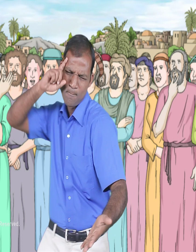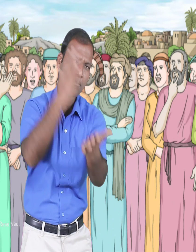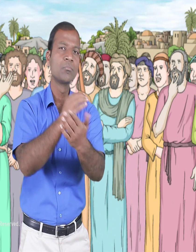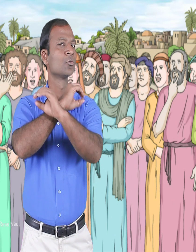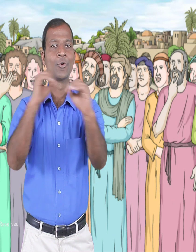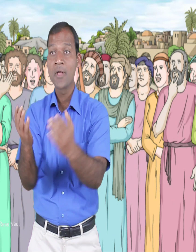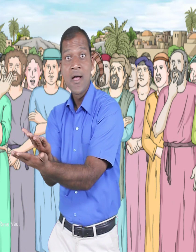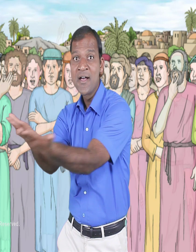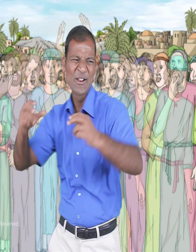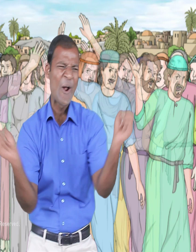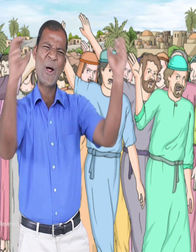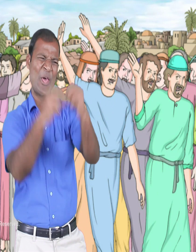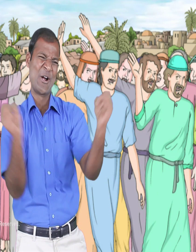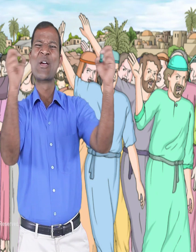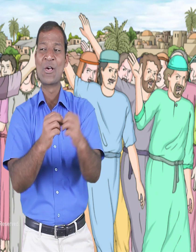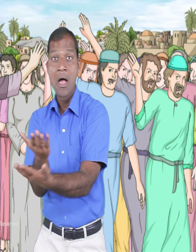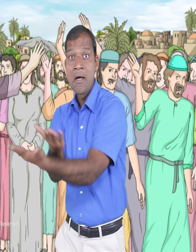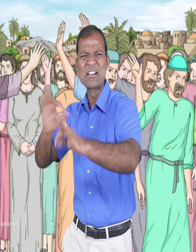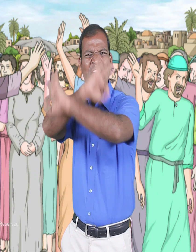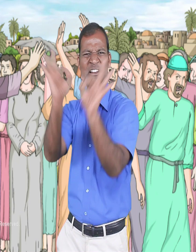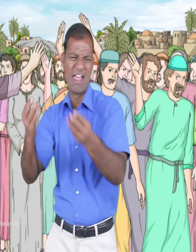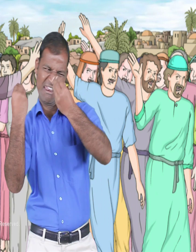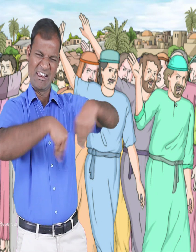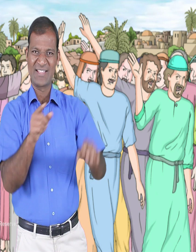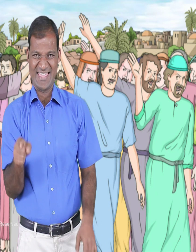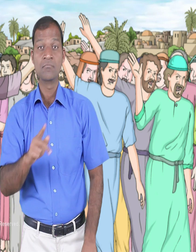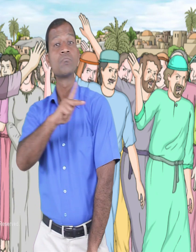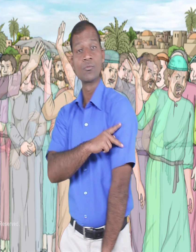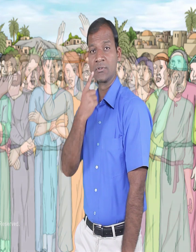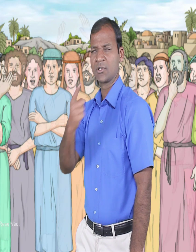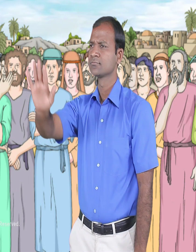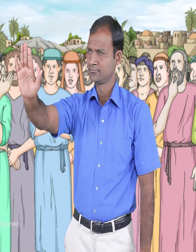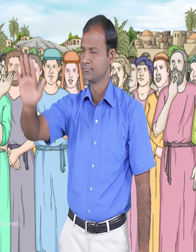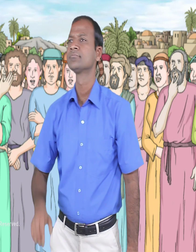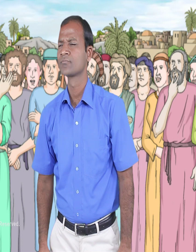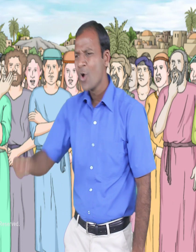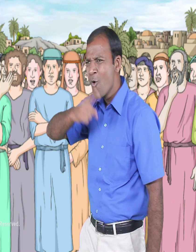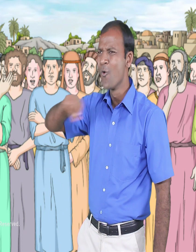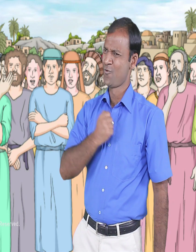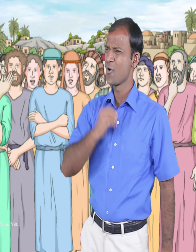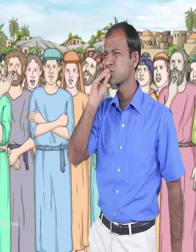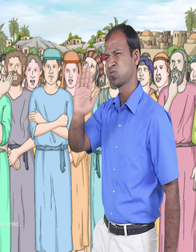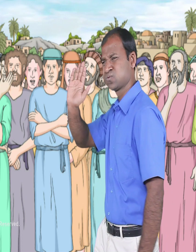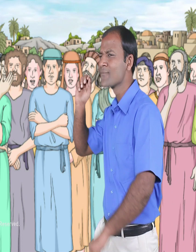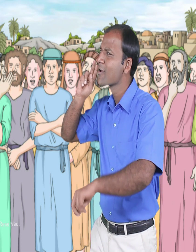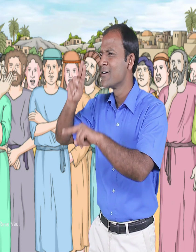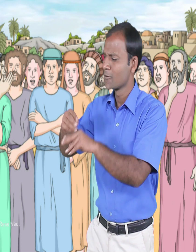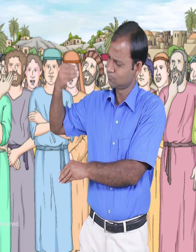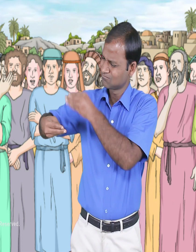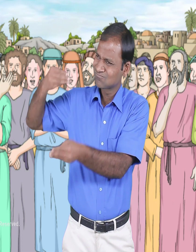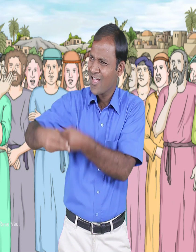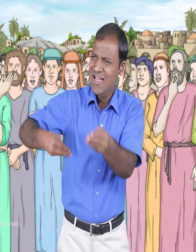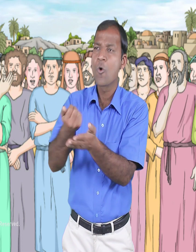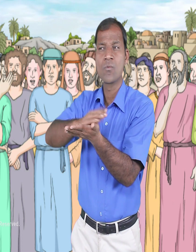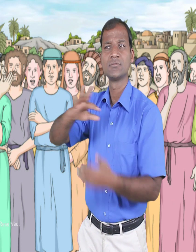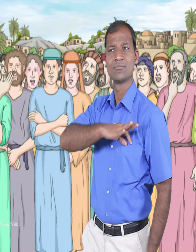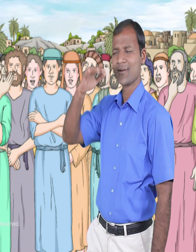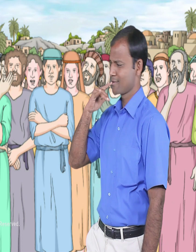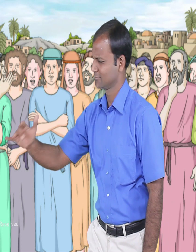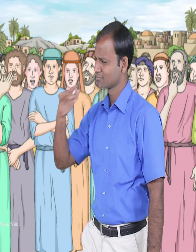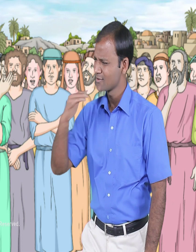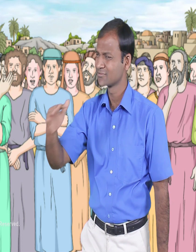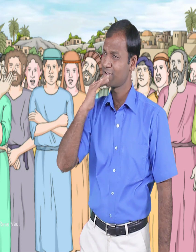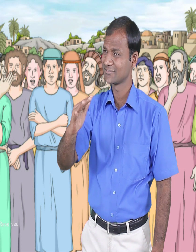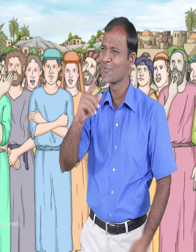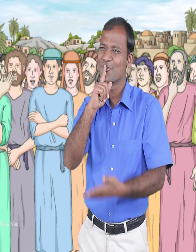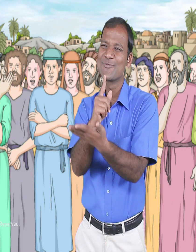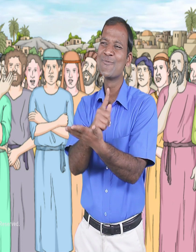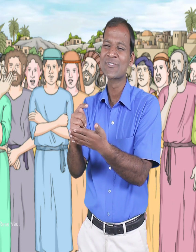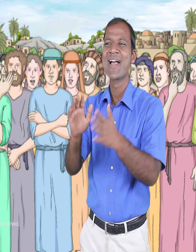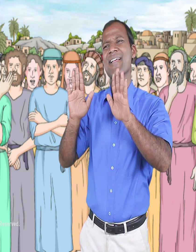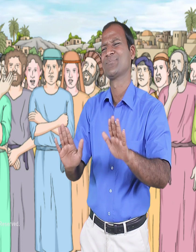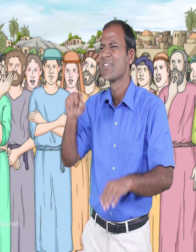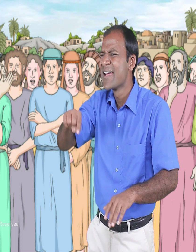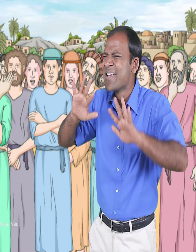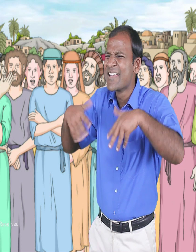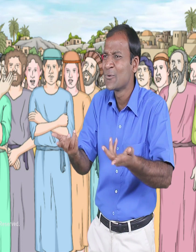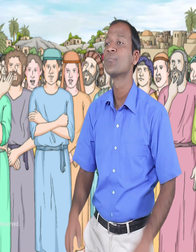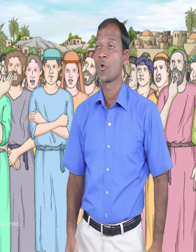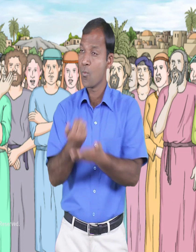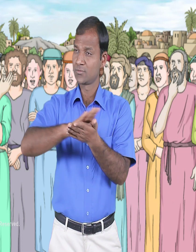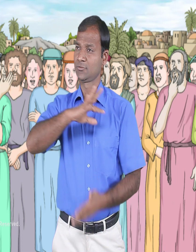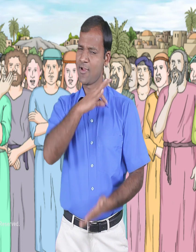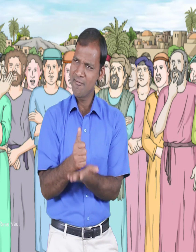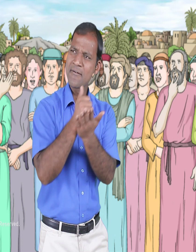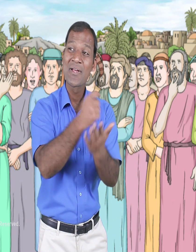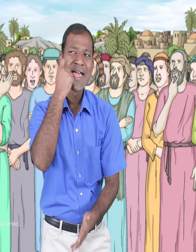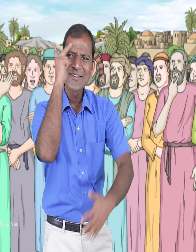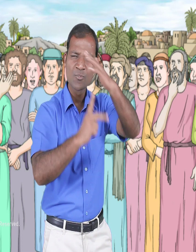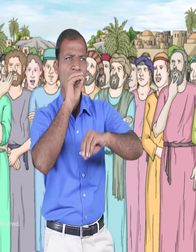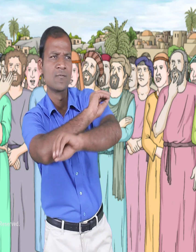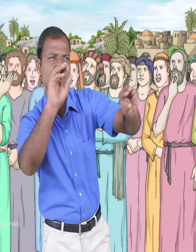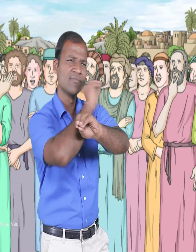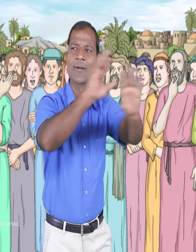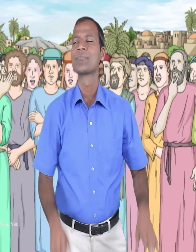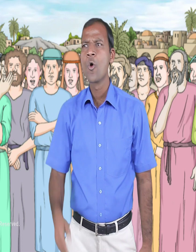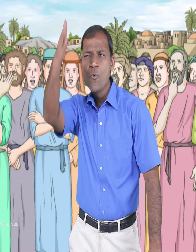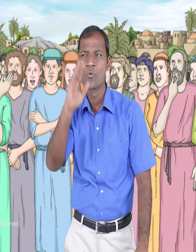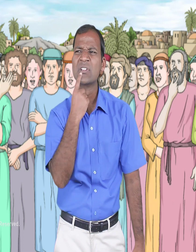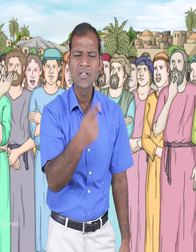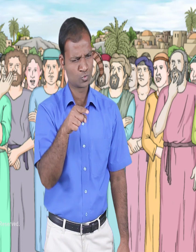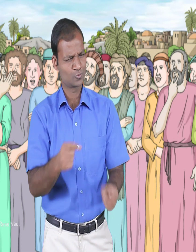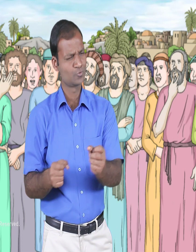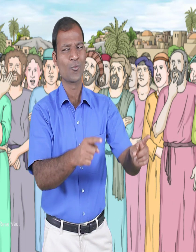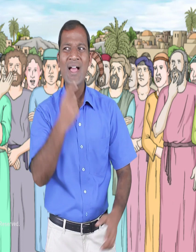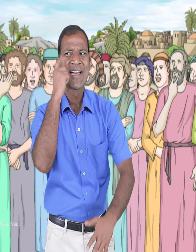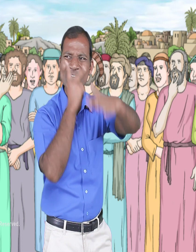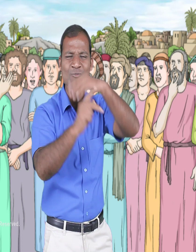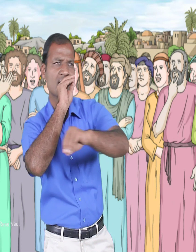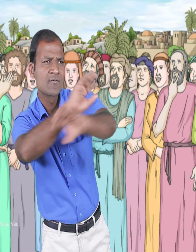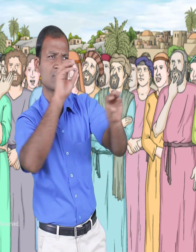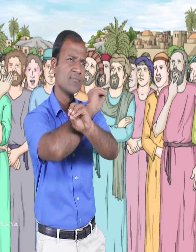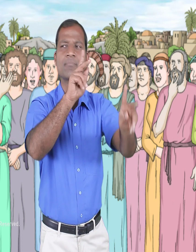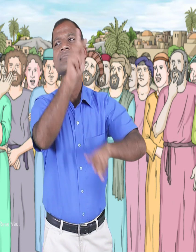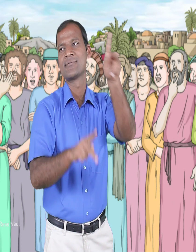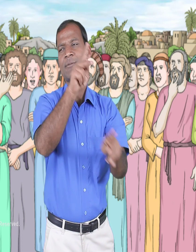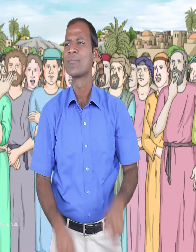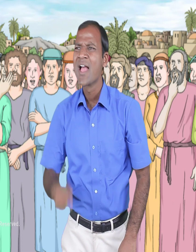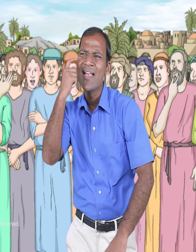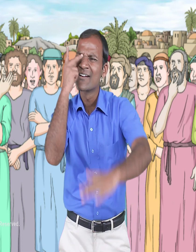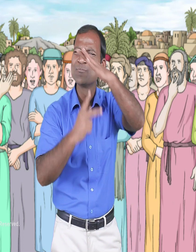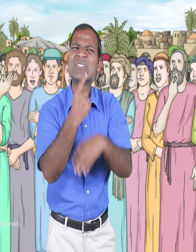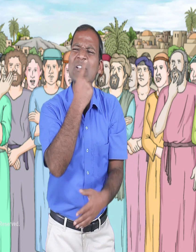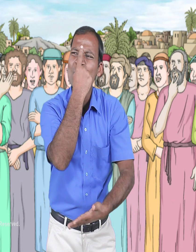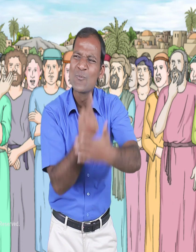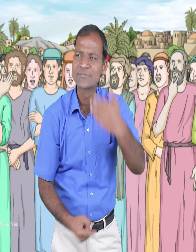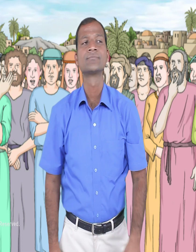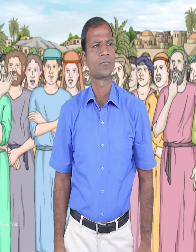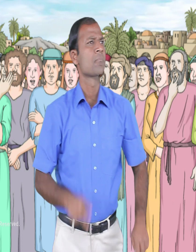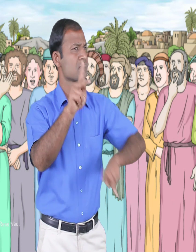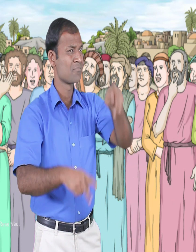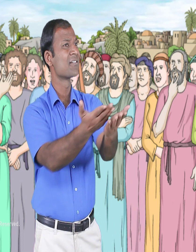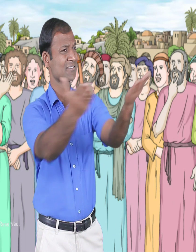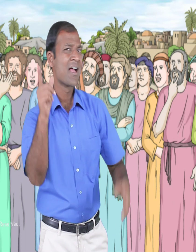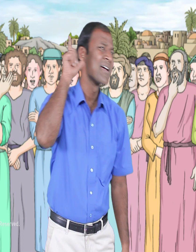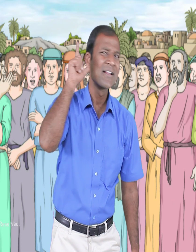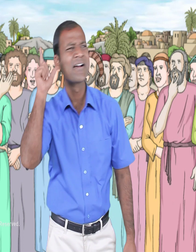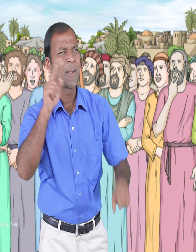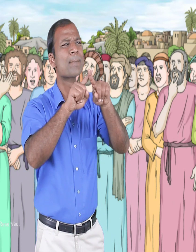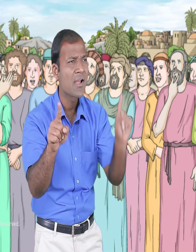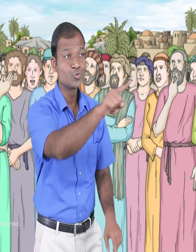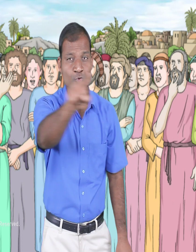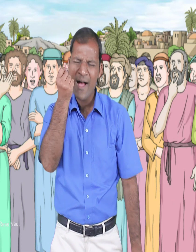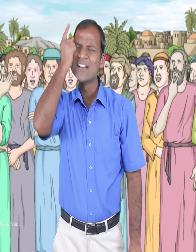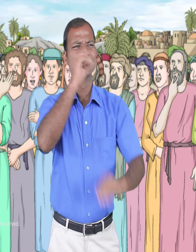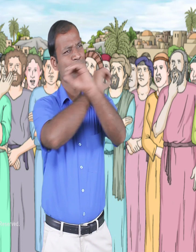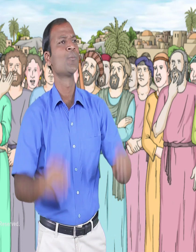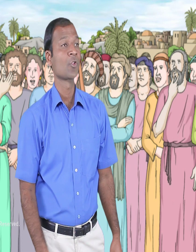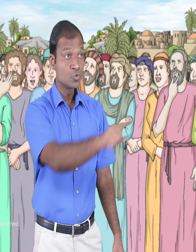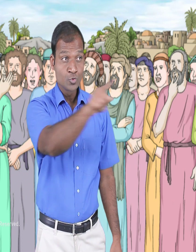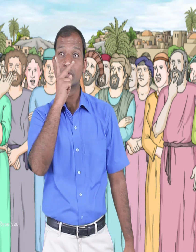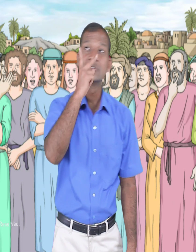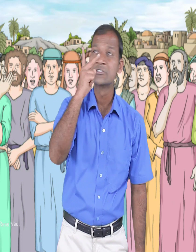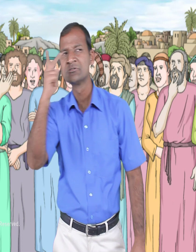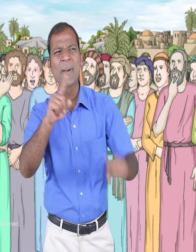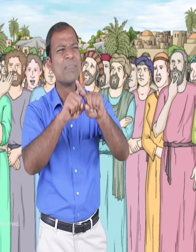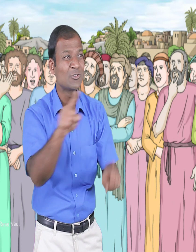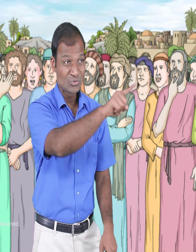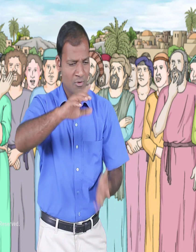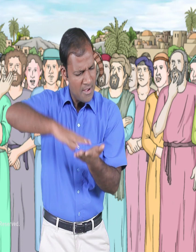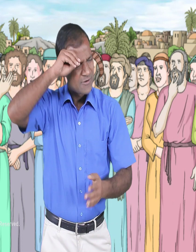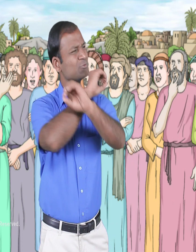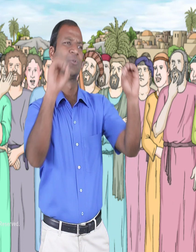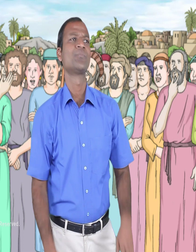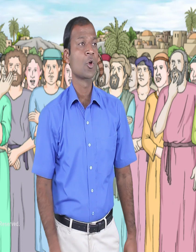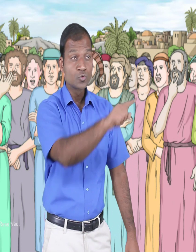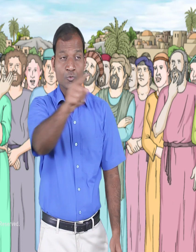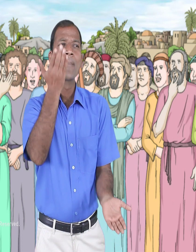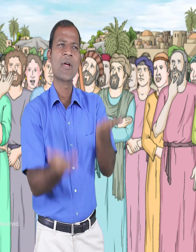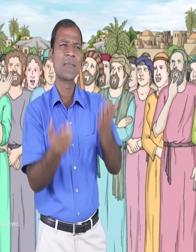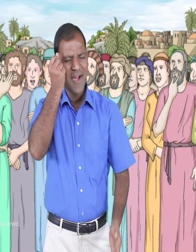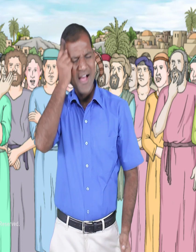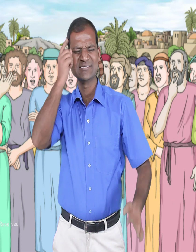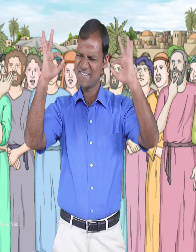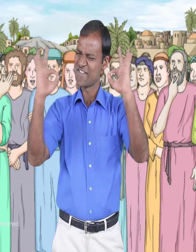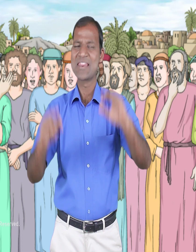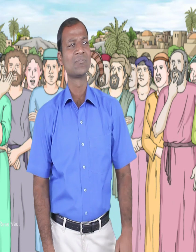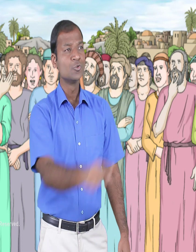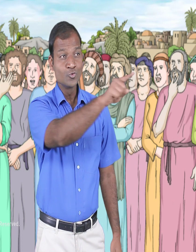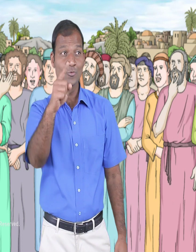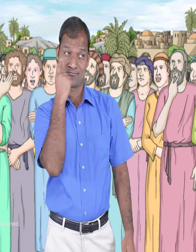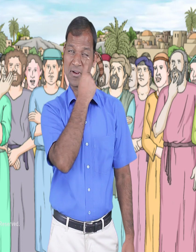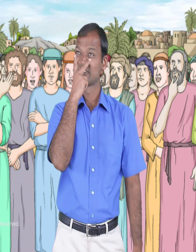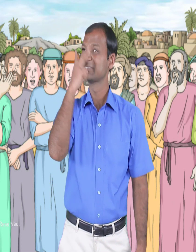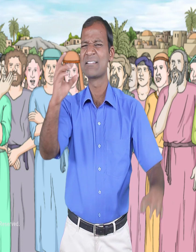They disagreed among themselves and began to leave after Paul had made this final statement: “The Holy Spirit was right when He spoke to your fathers through Isaiah the prophet: ‘Go to this people and say, “You will be ever hearing but never understanding;